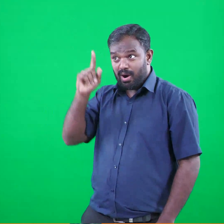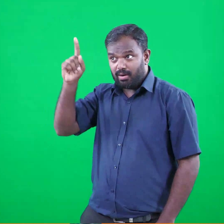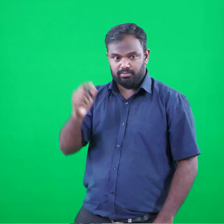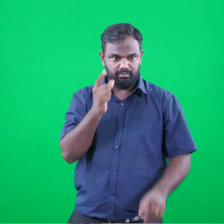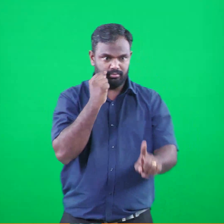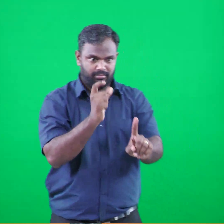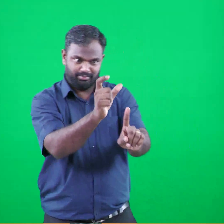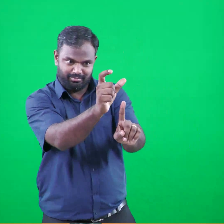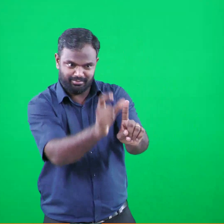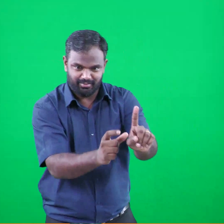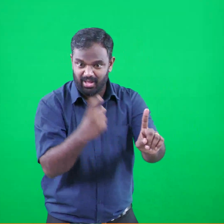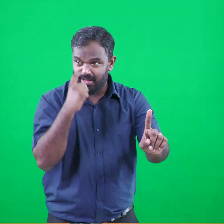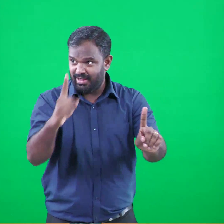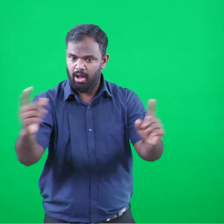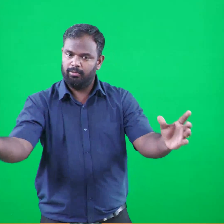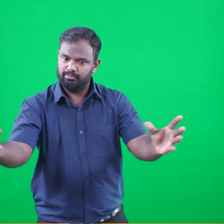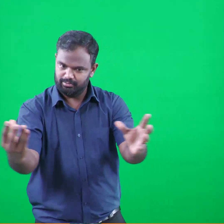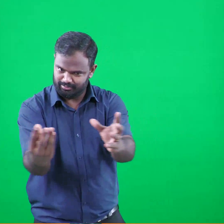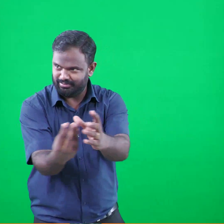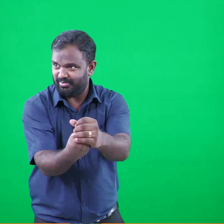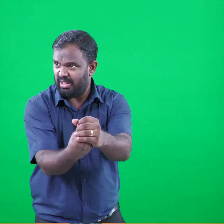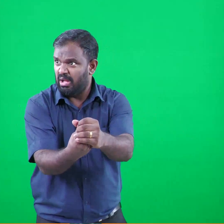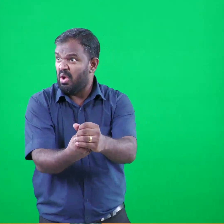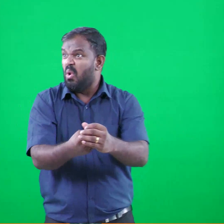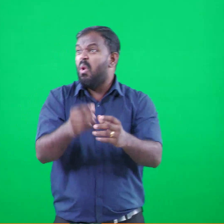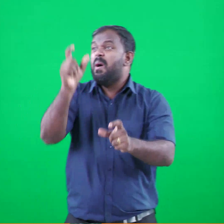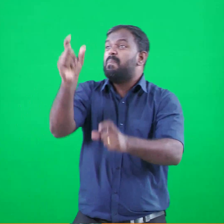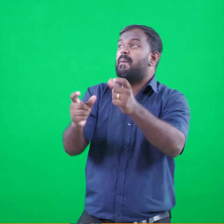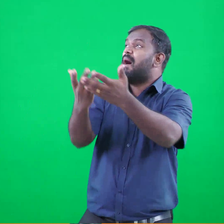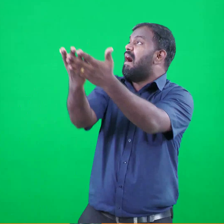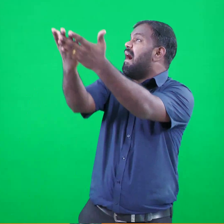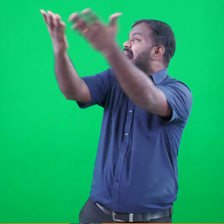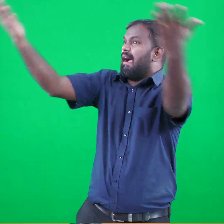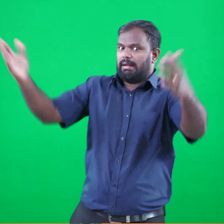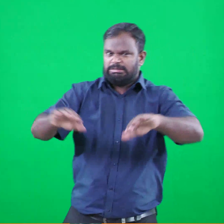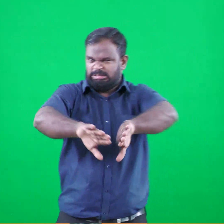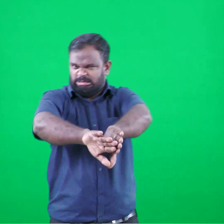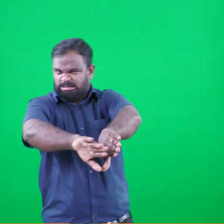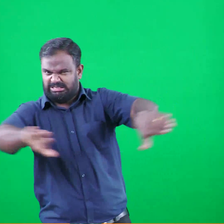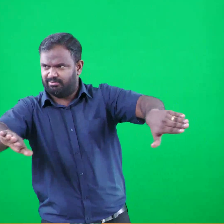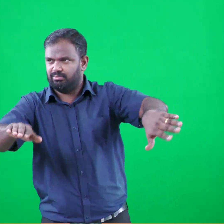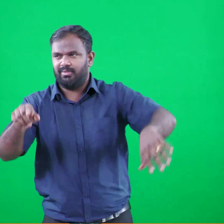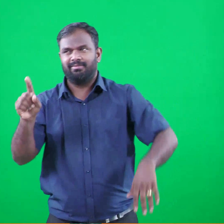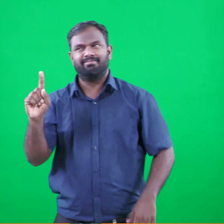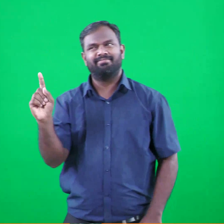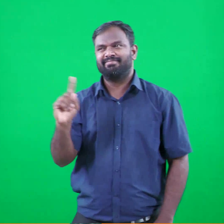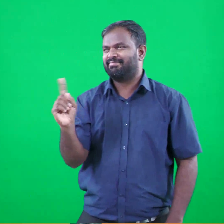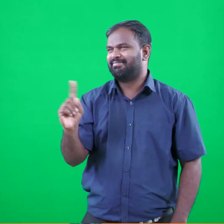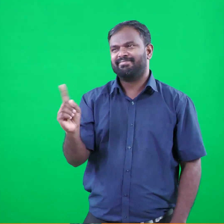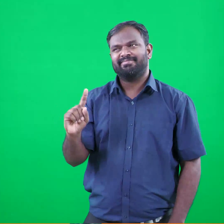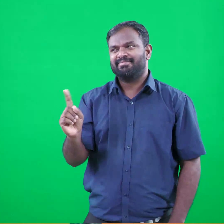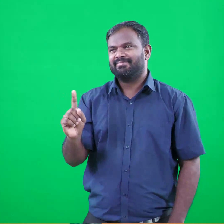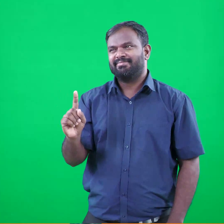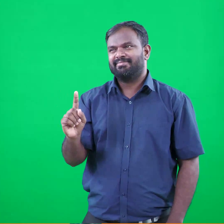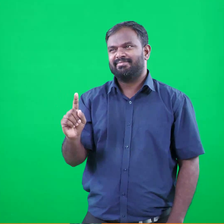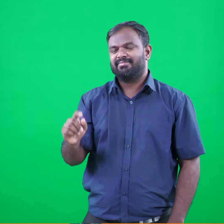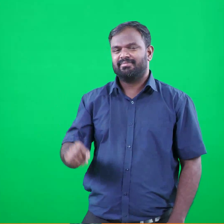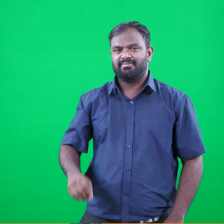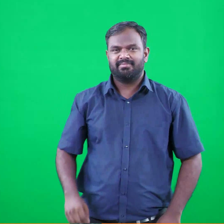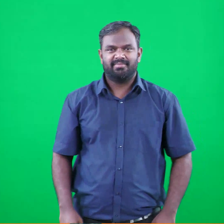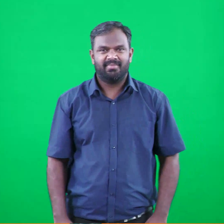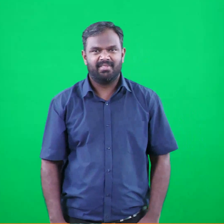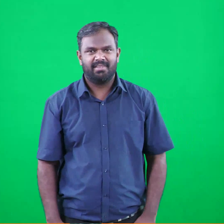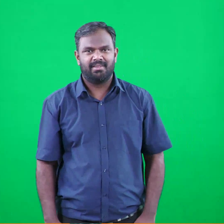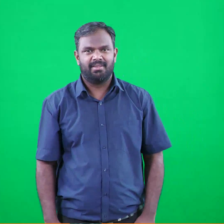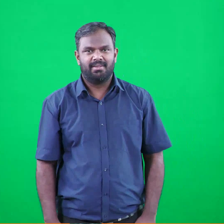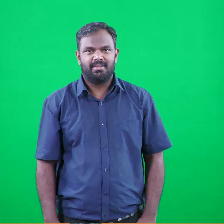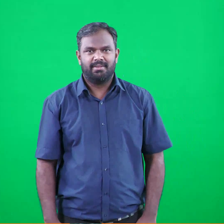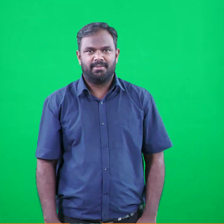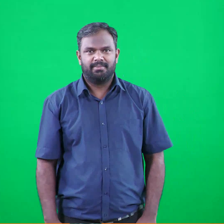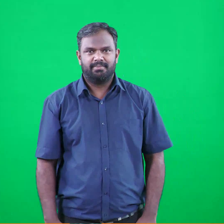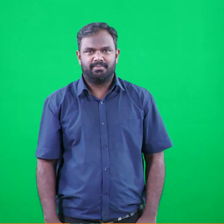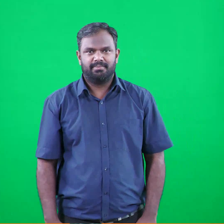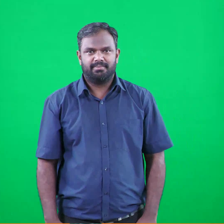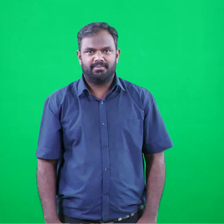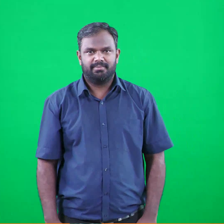Therefore what God has joined together, let man not separate."